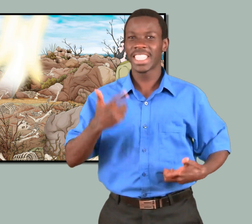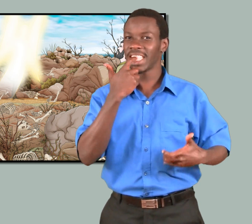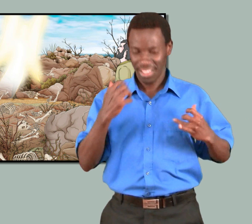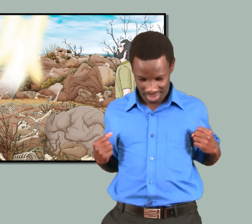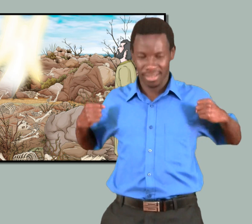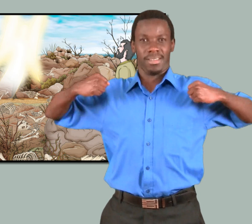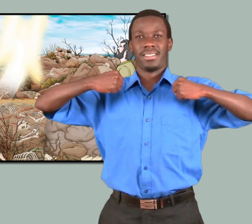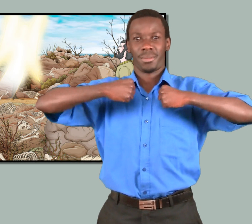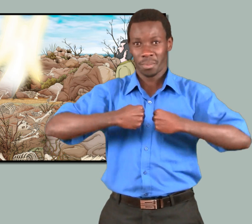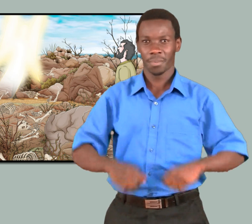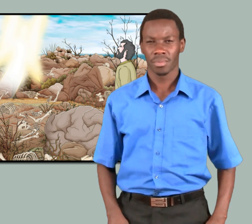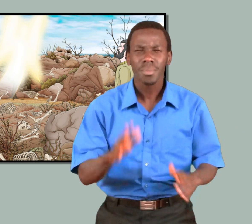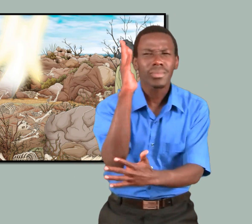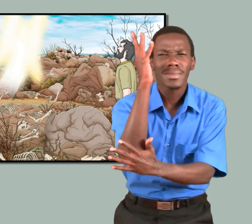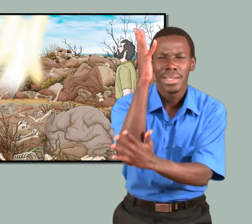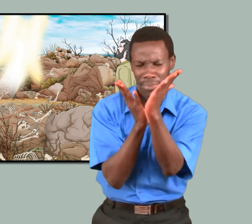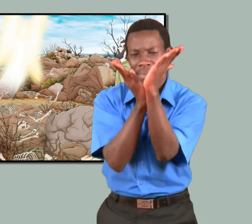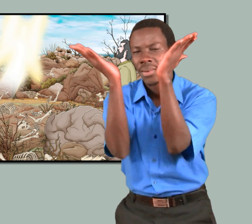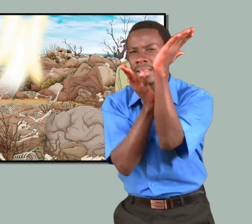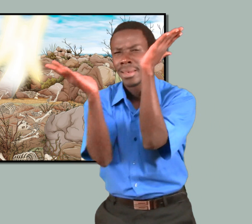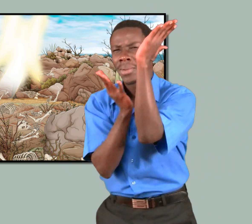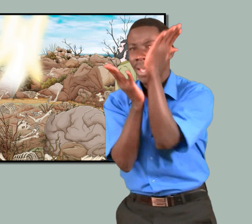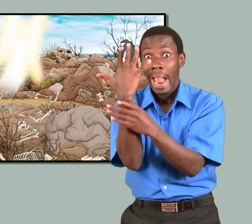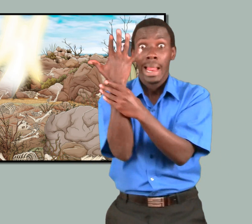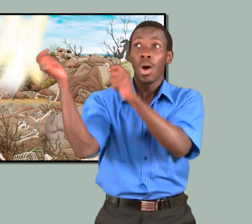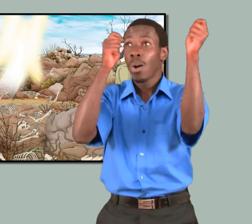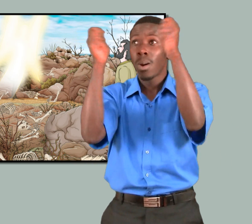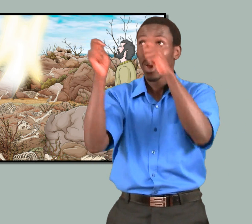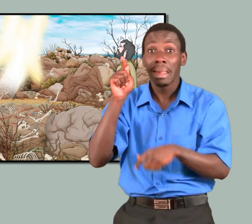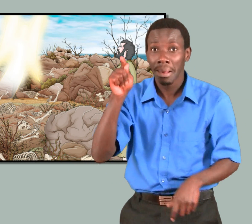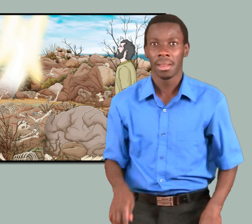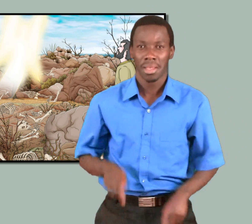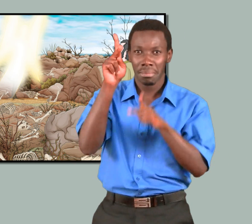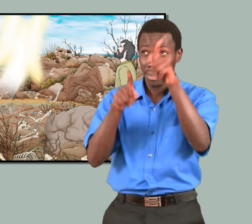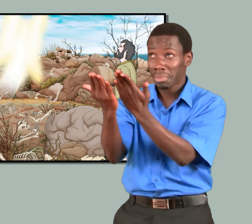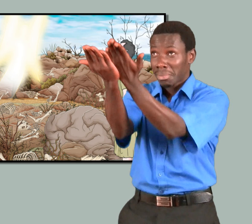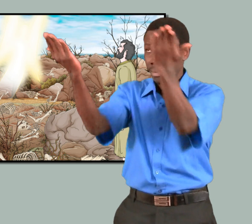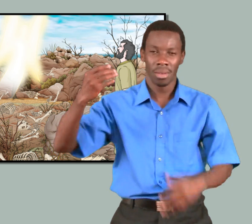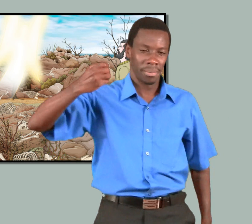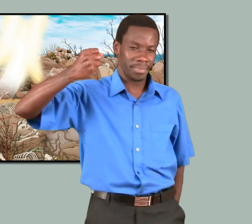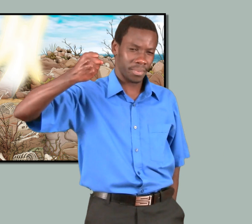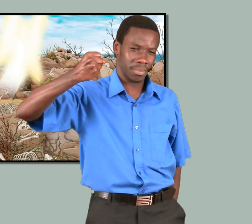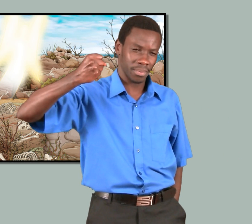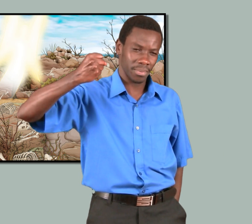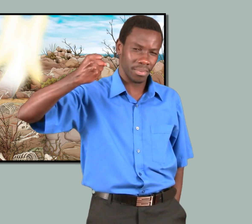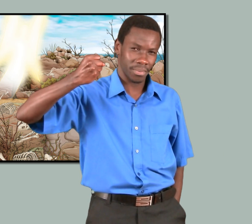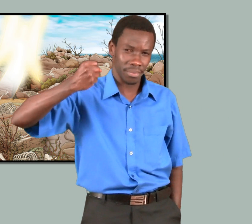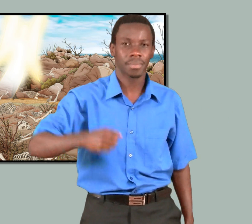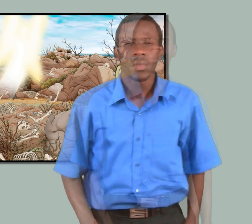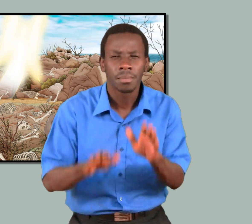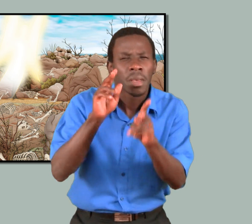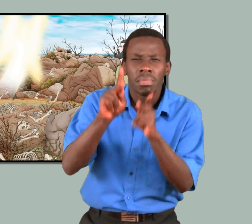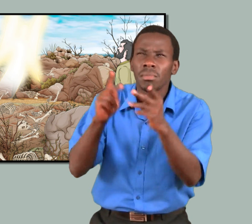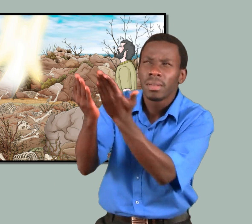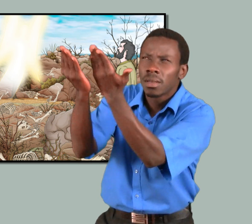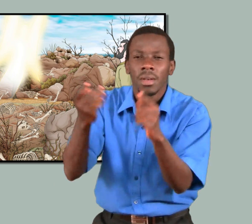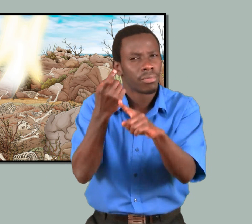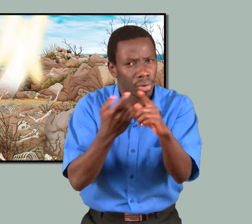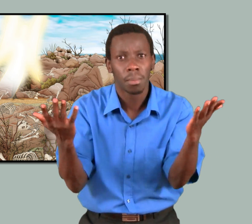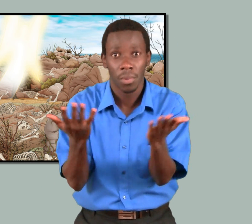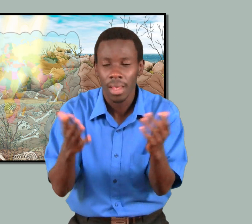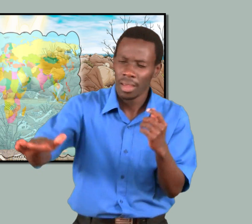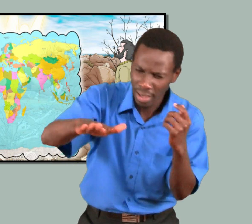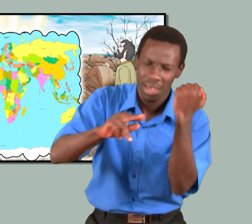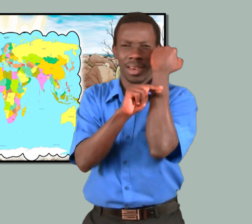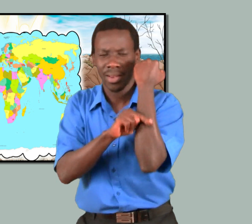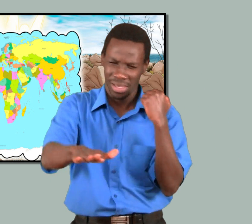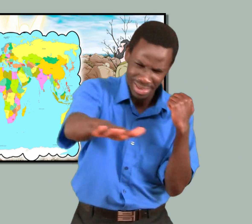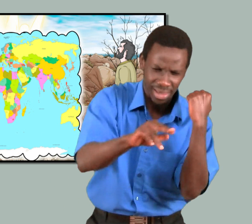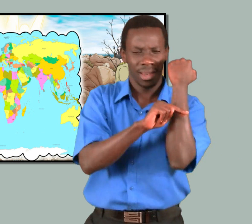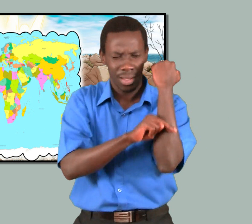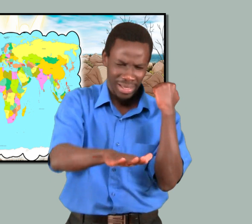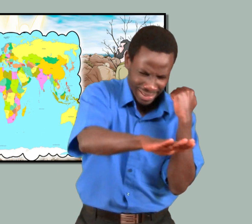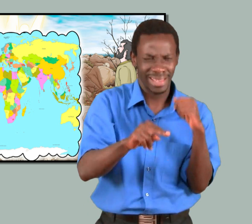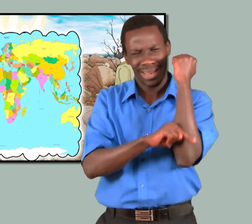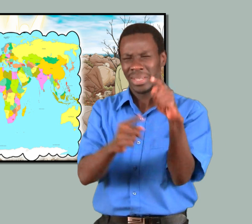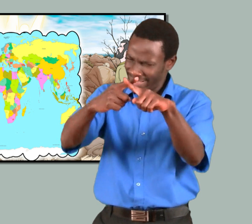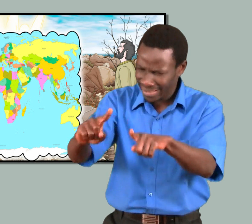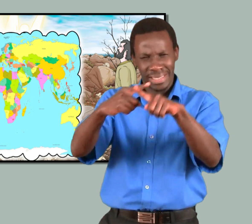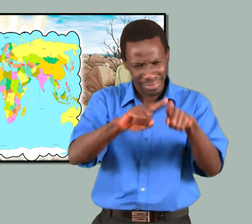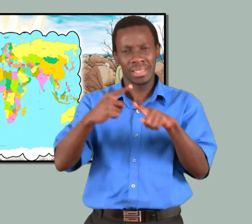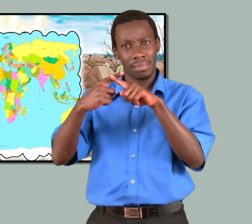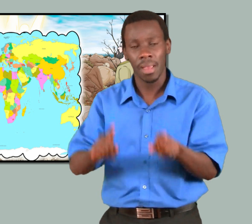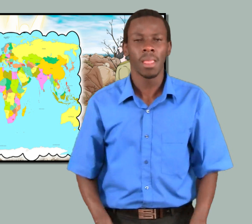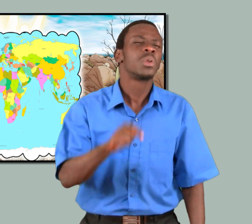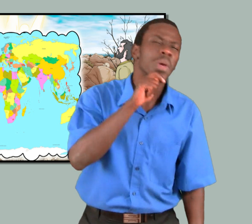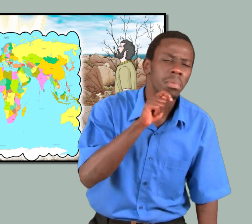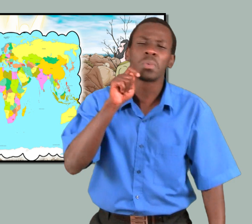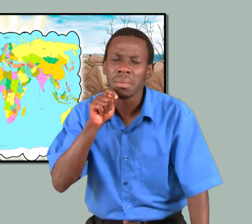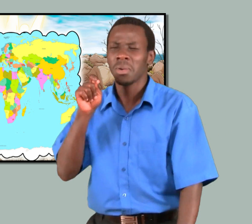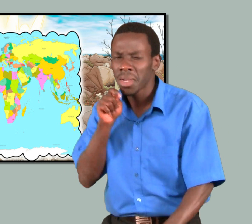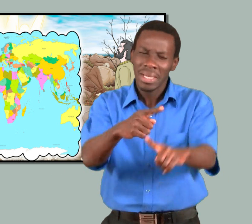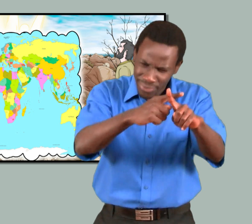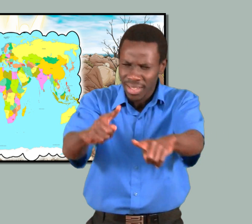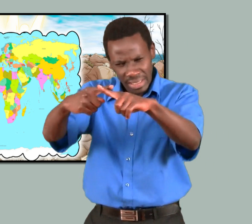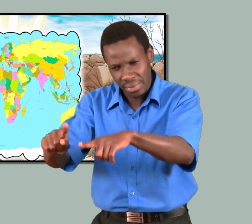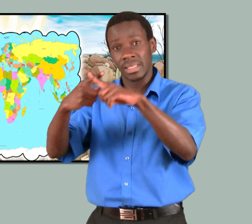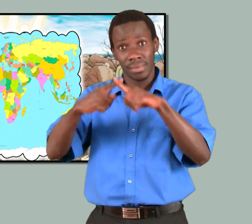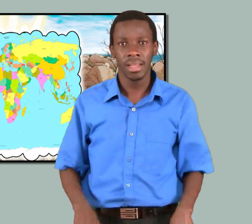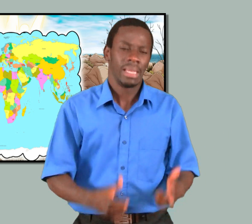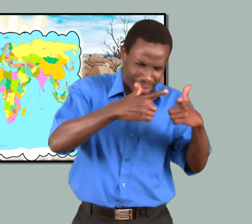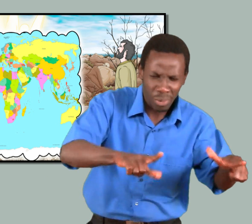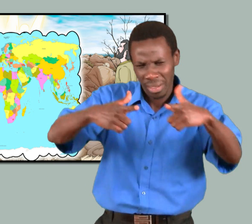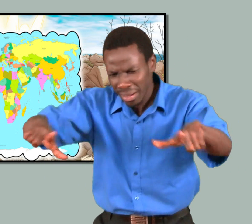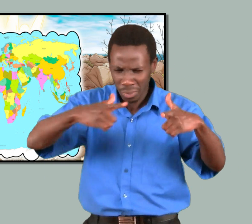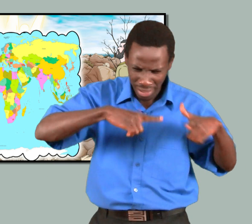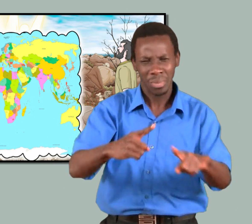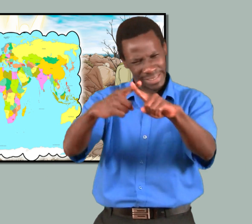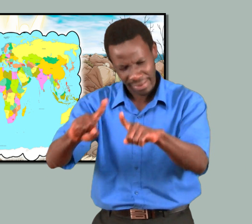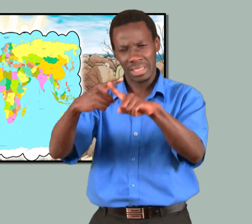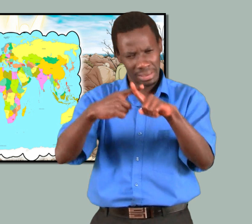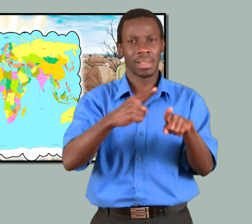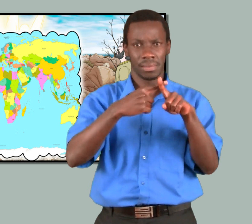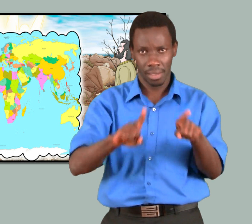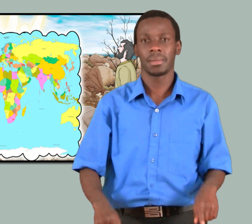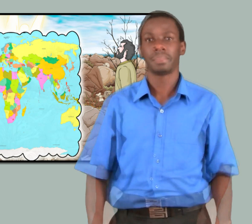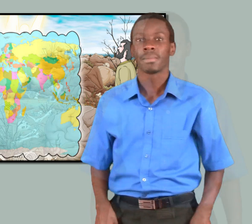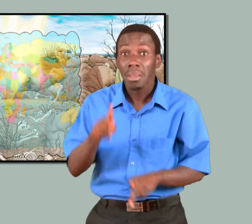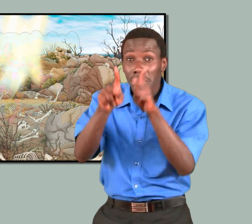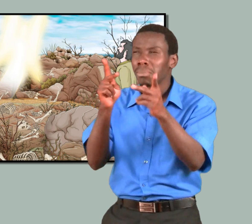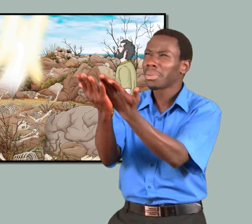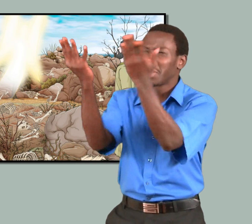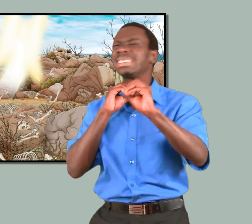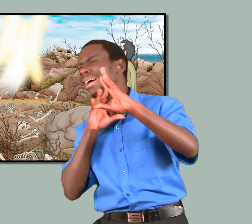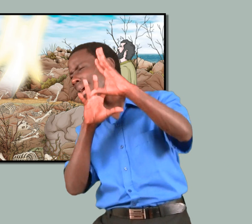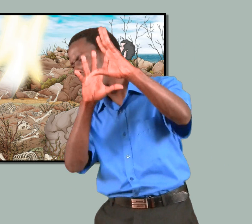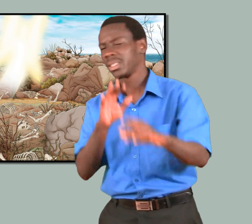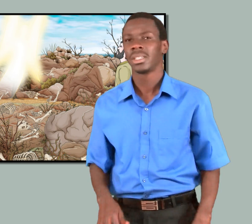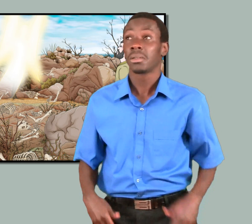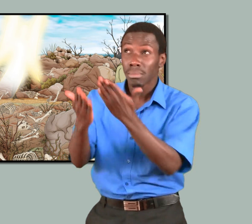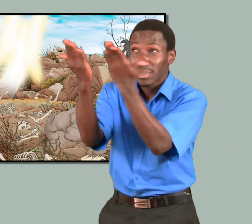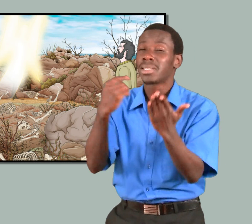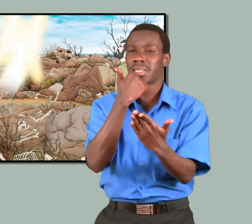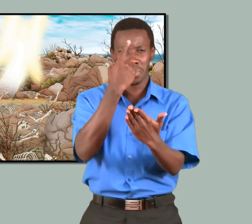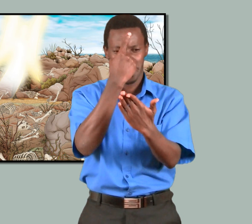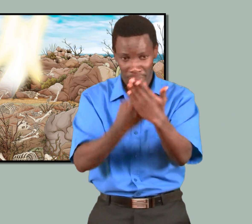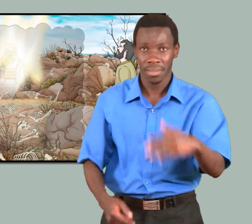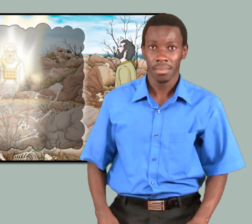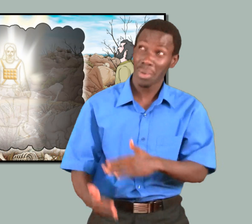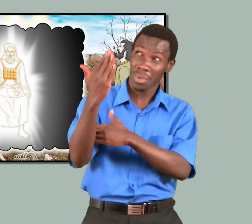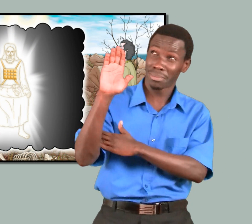They were wearing white robes and holding palm branches in their hands.